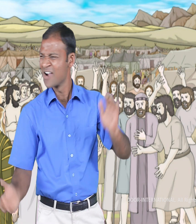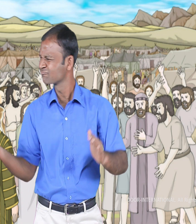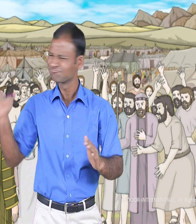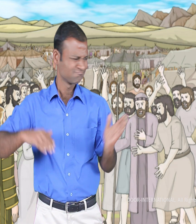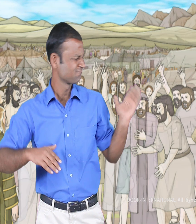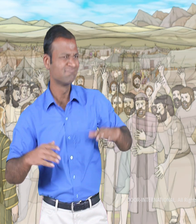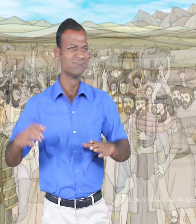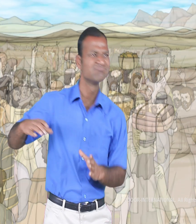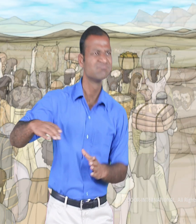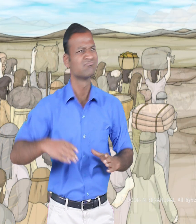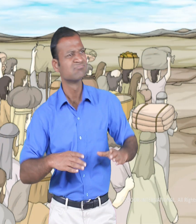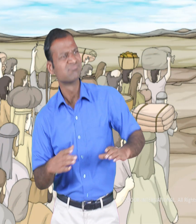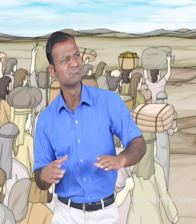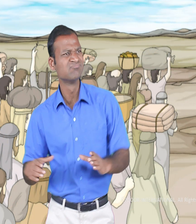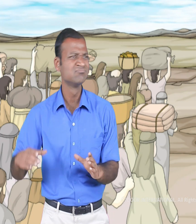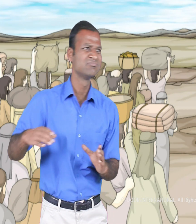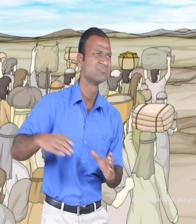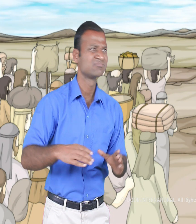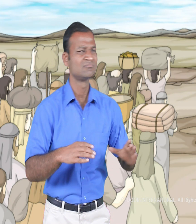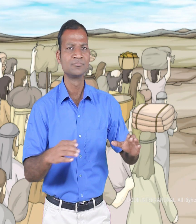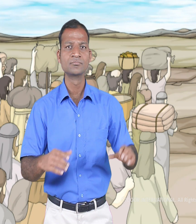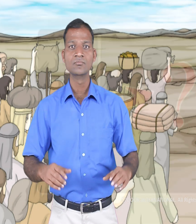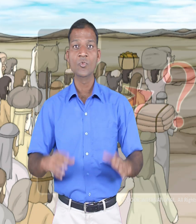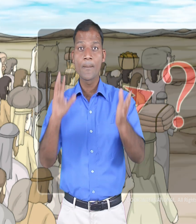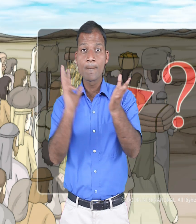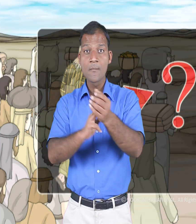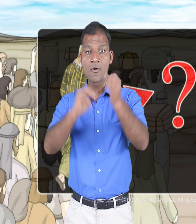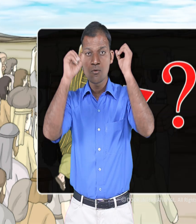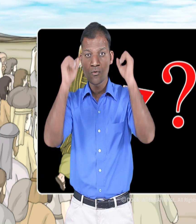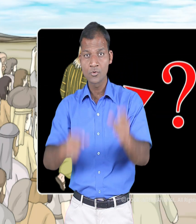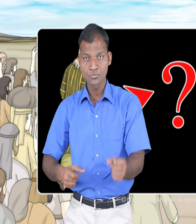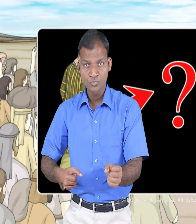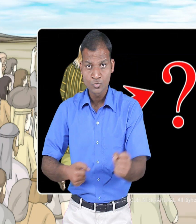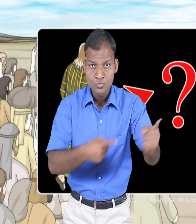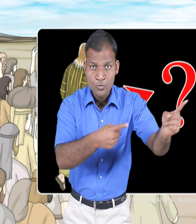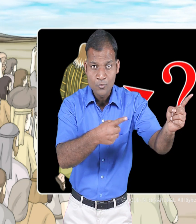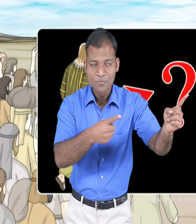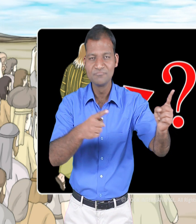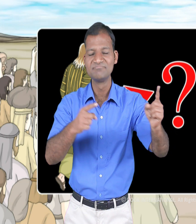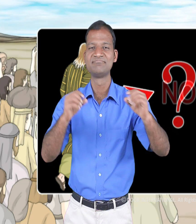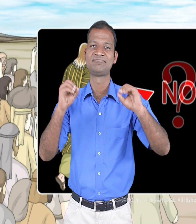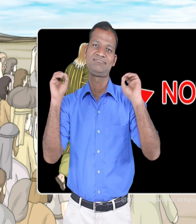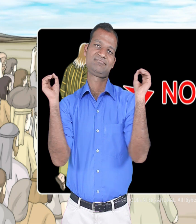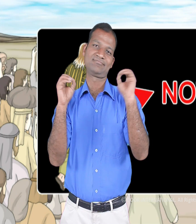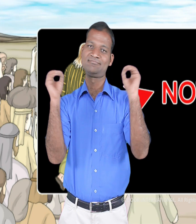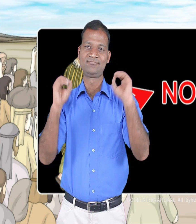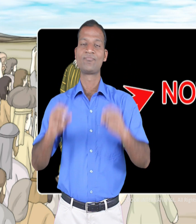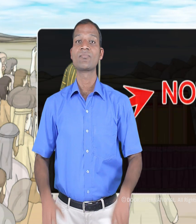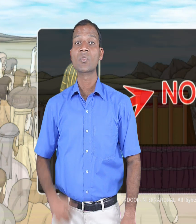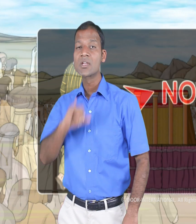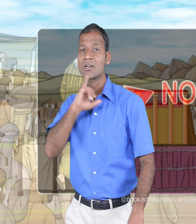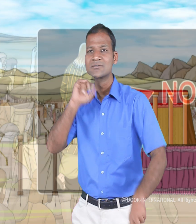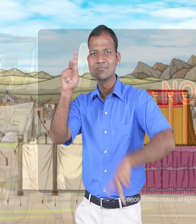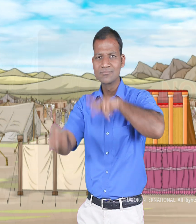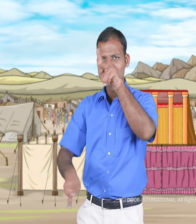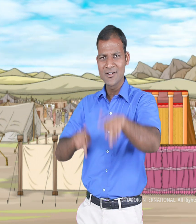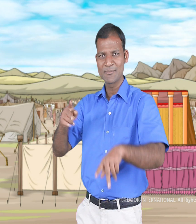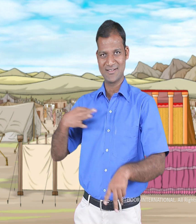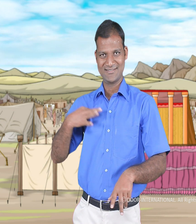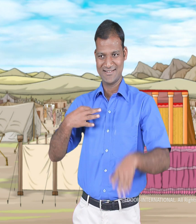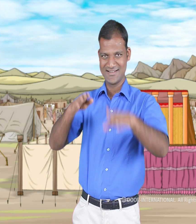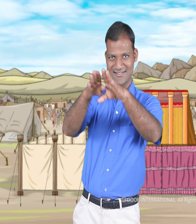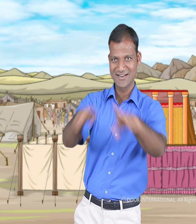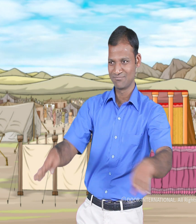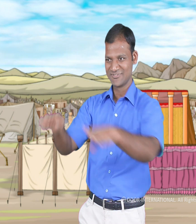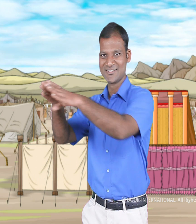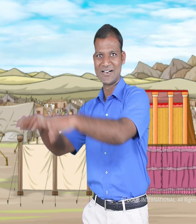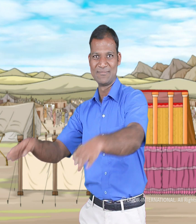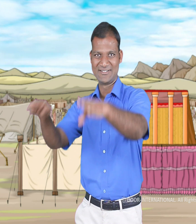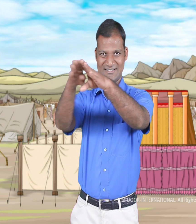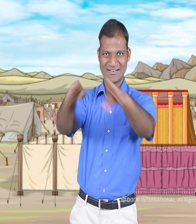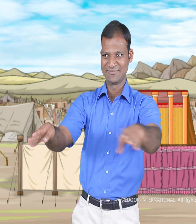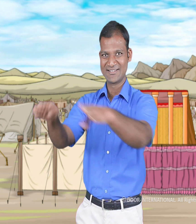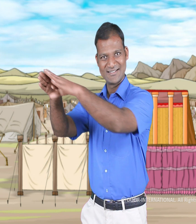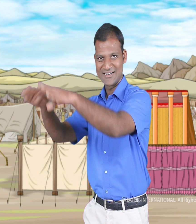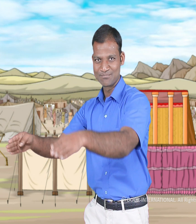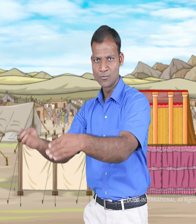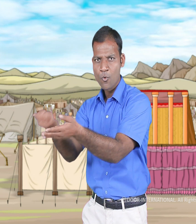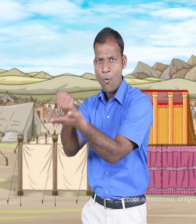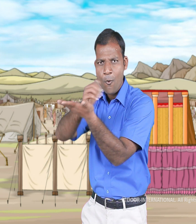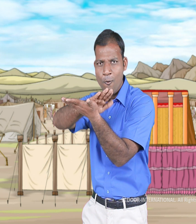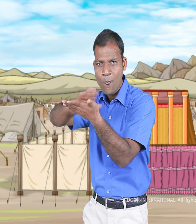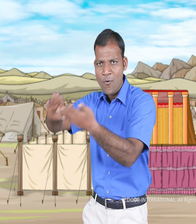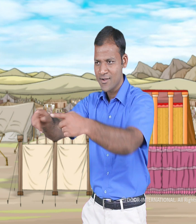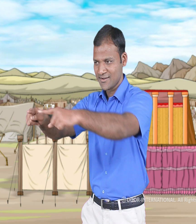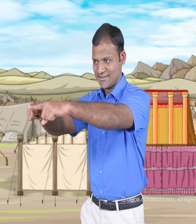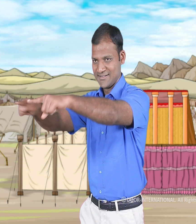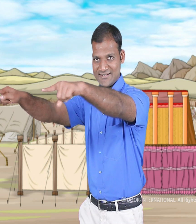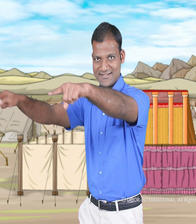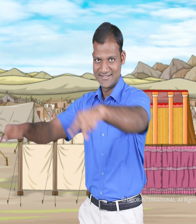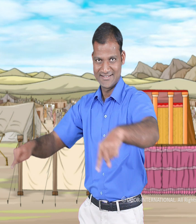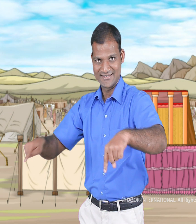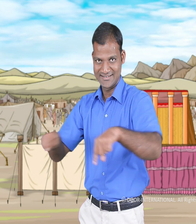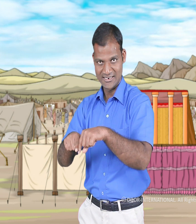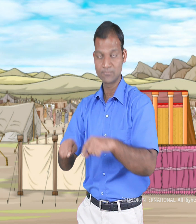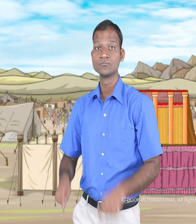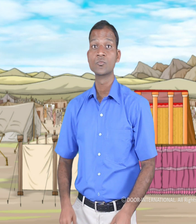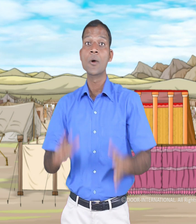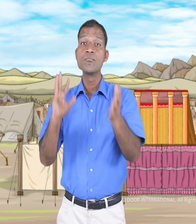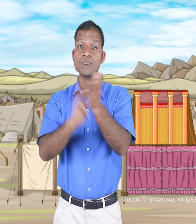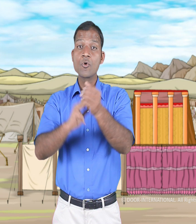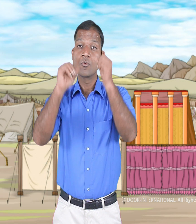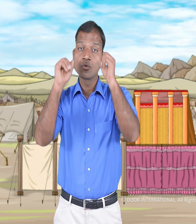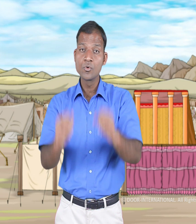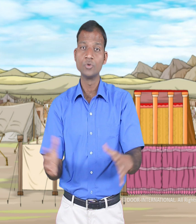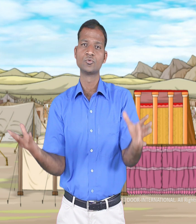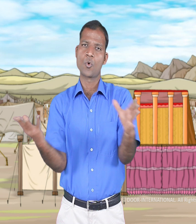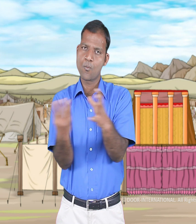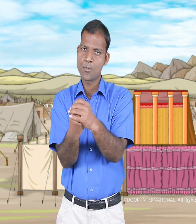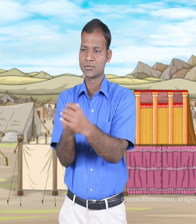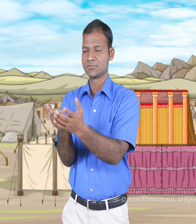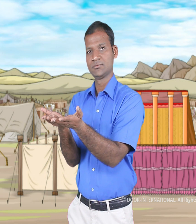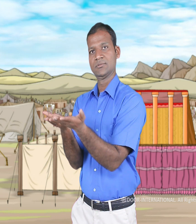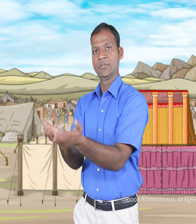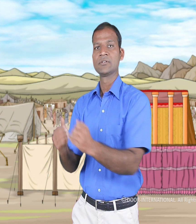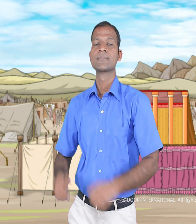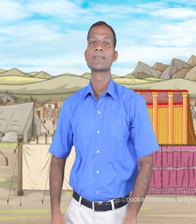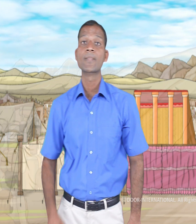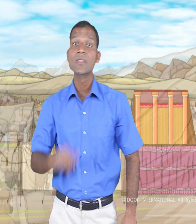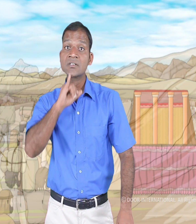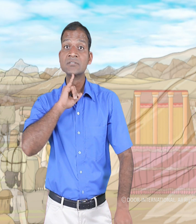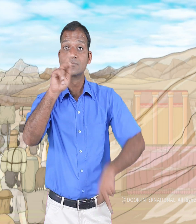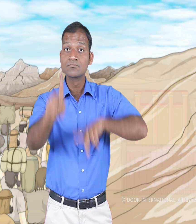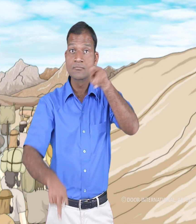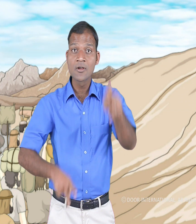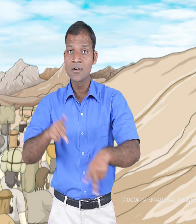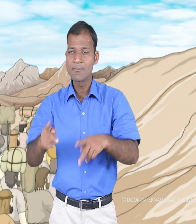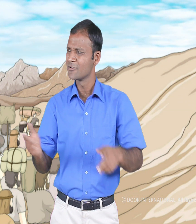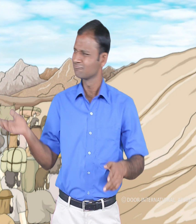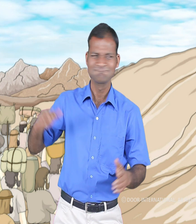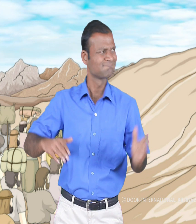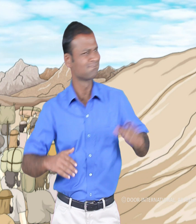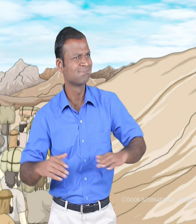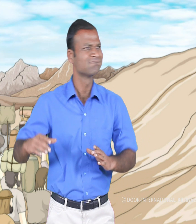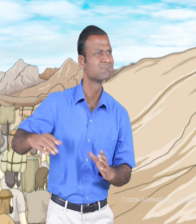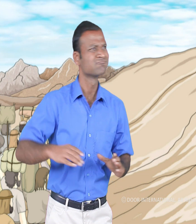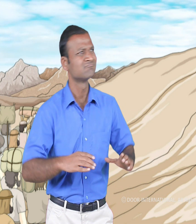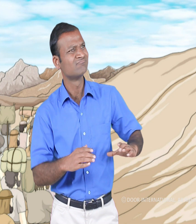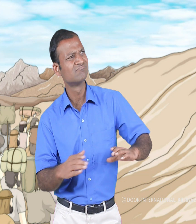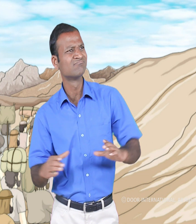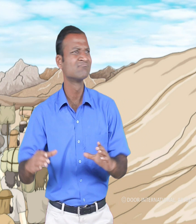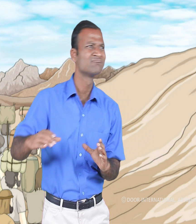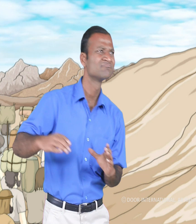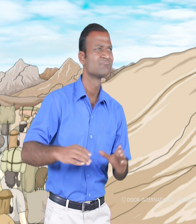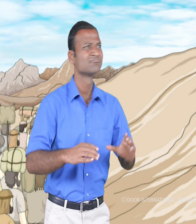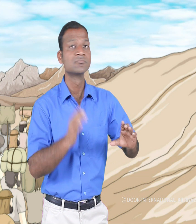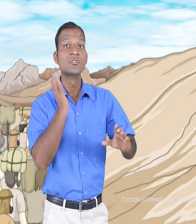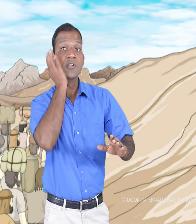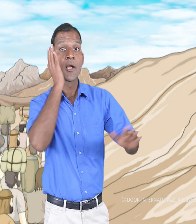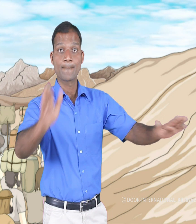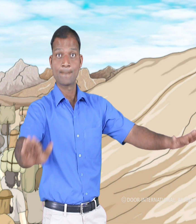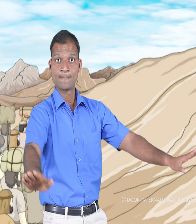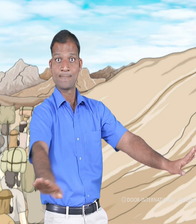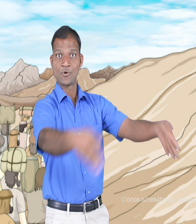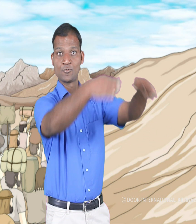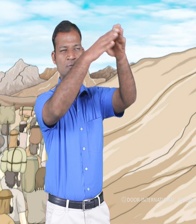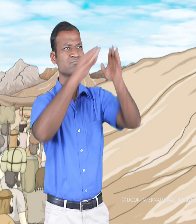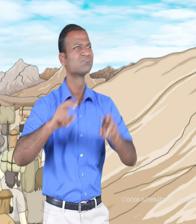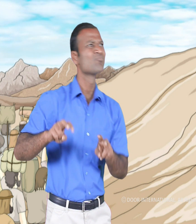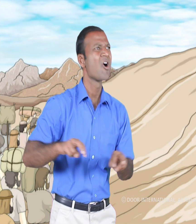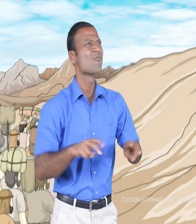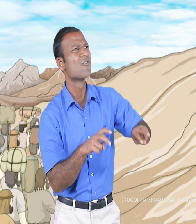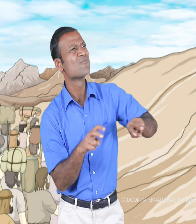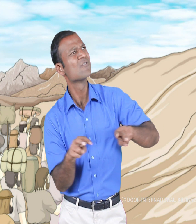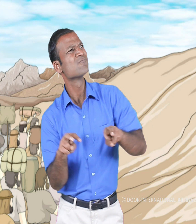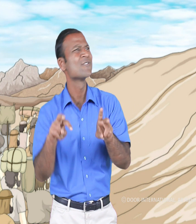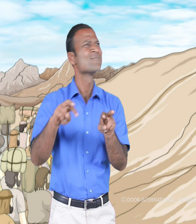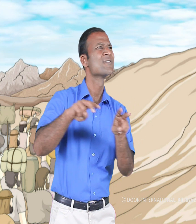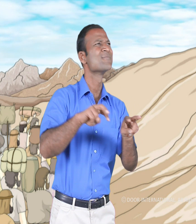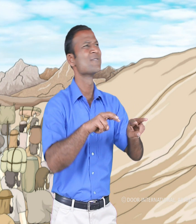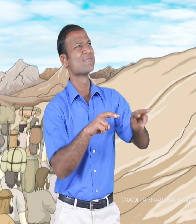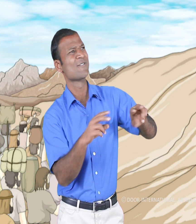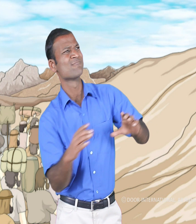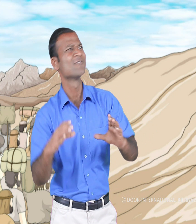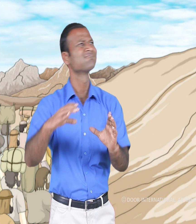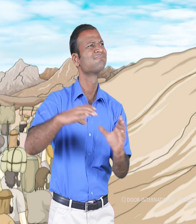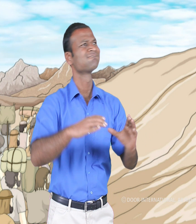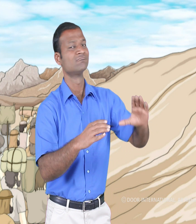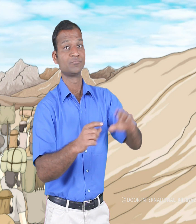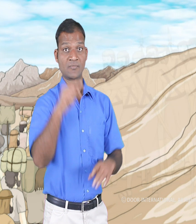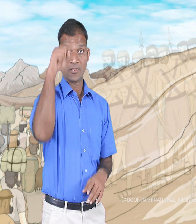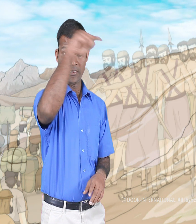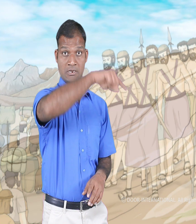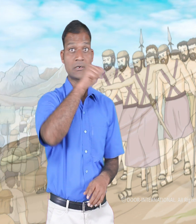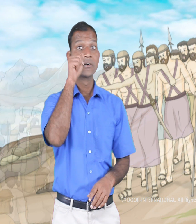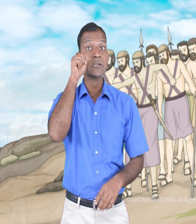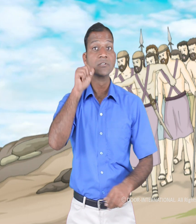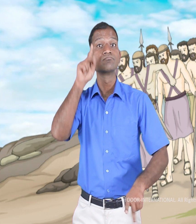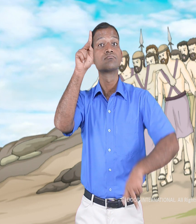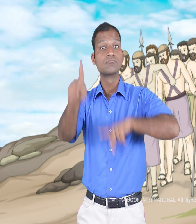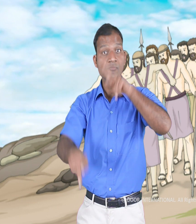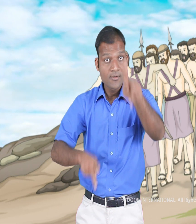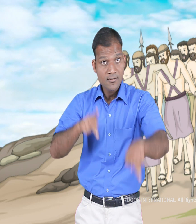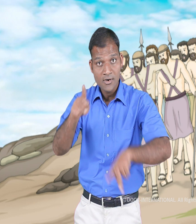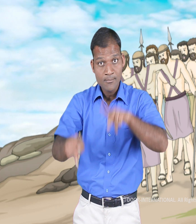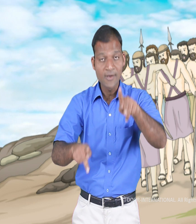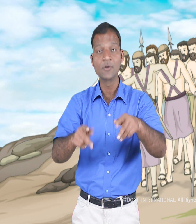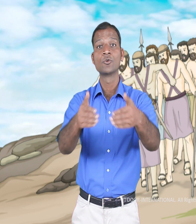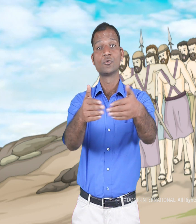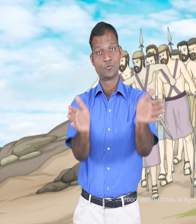But they dared to go up to the ridge of the hill country, though neither Moses nor the ark of the covenant of the LORD moved from the camp.